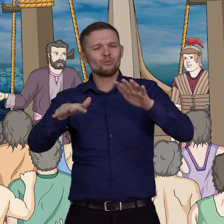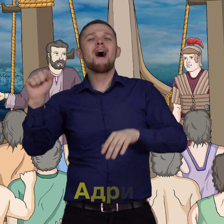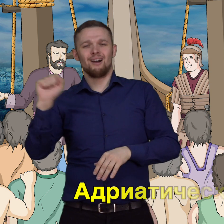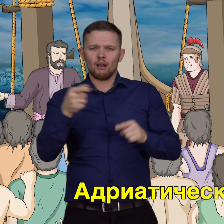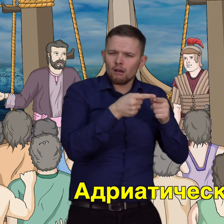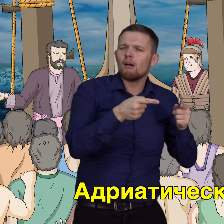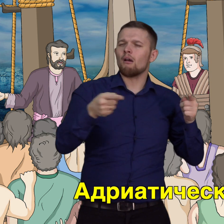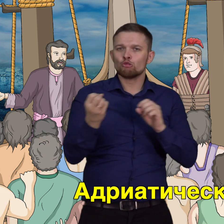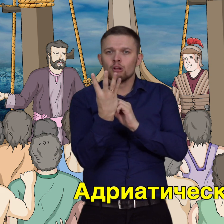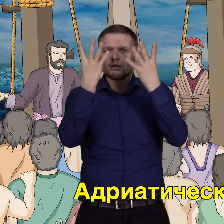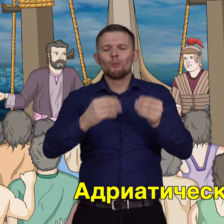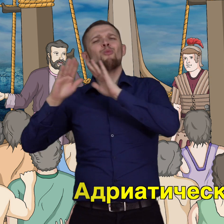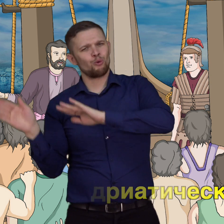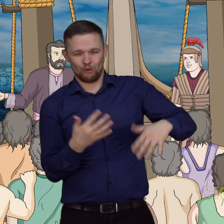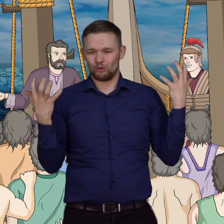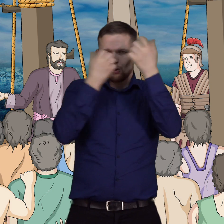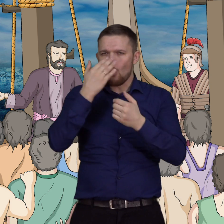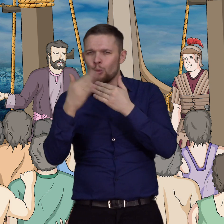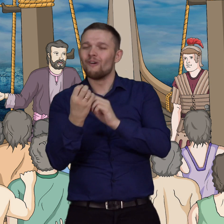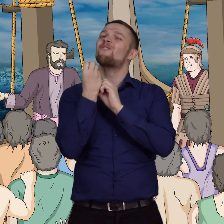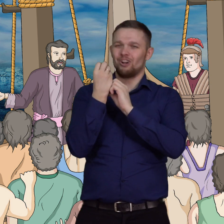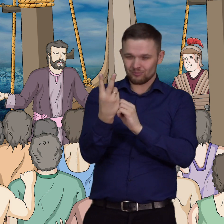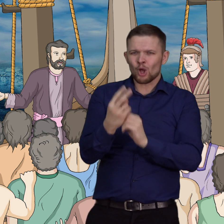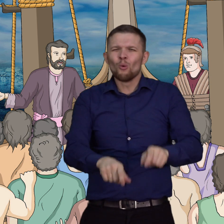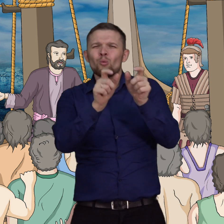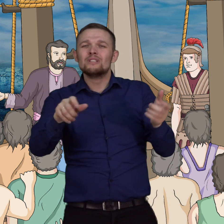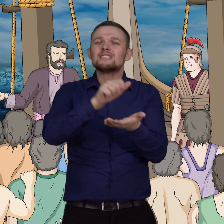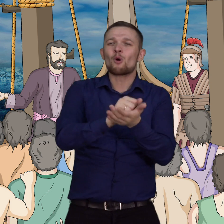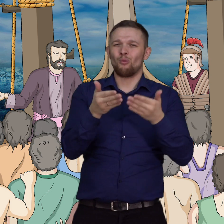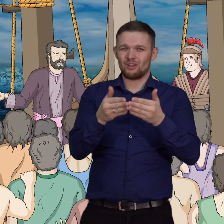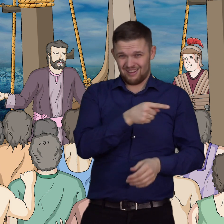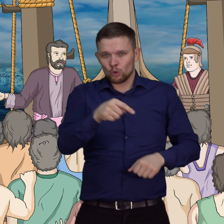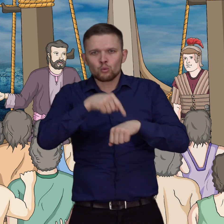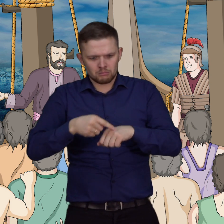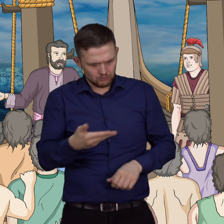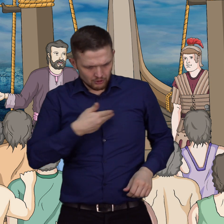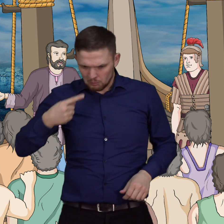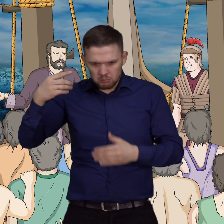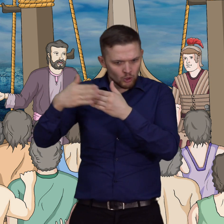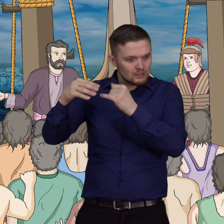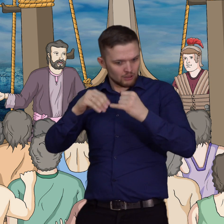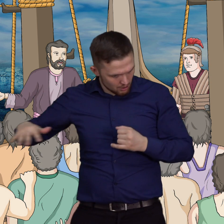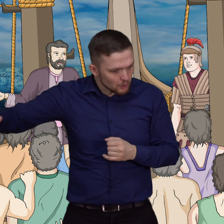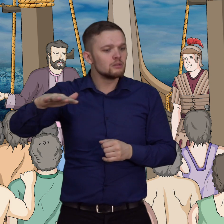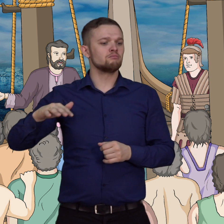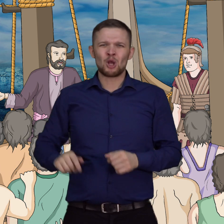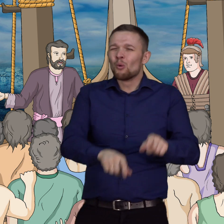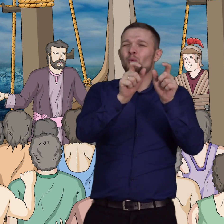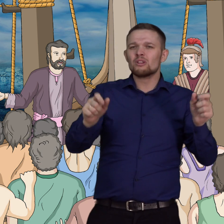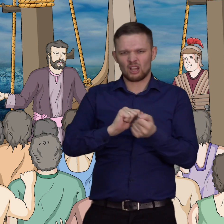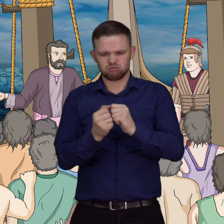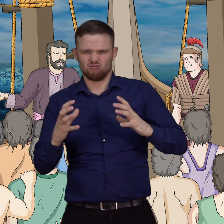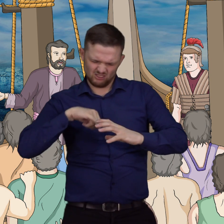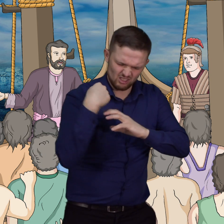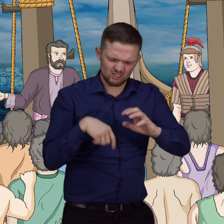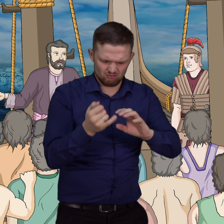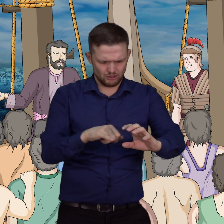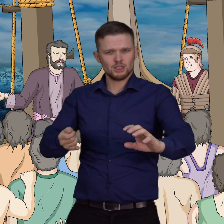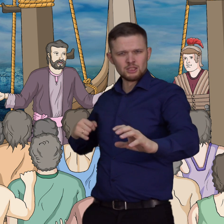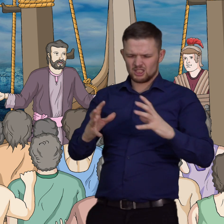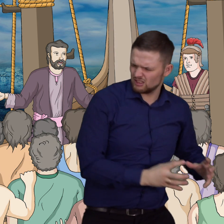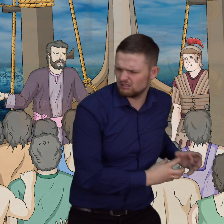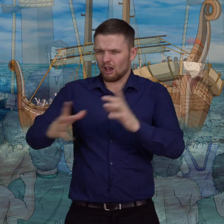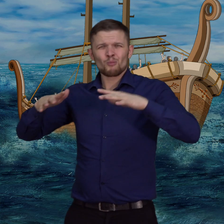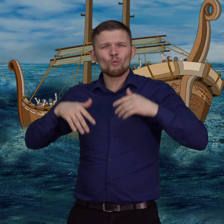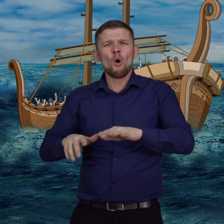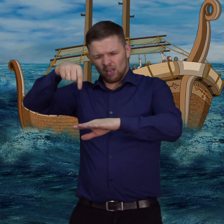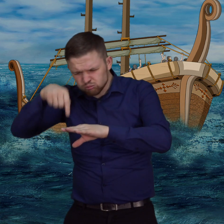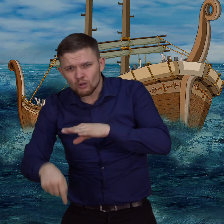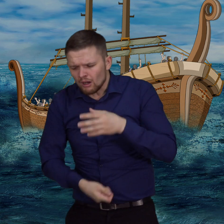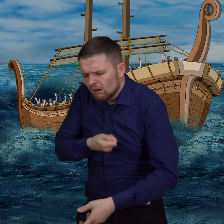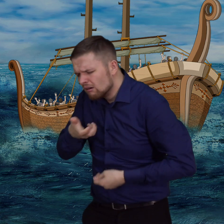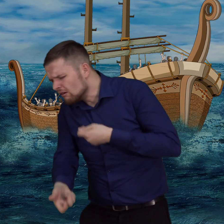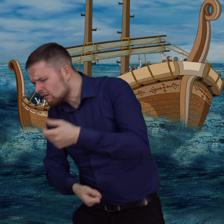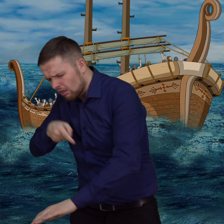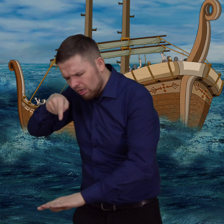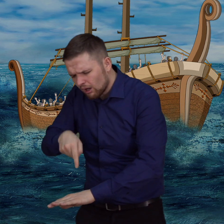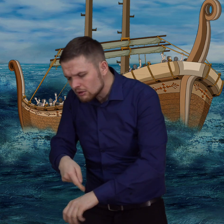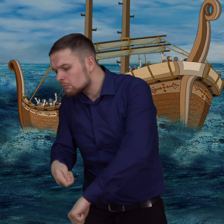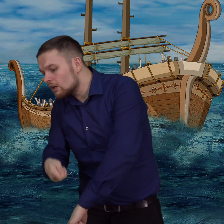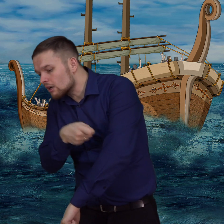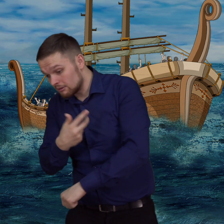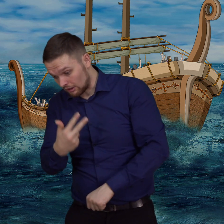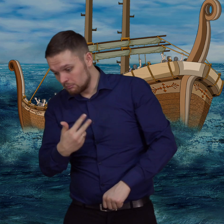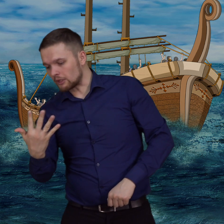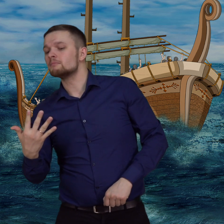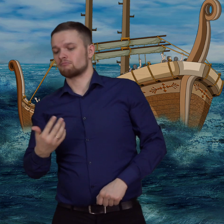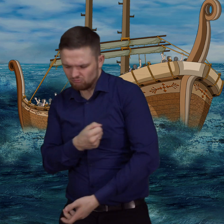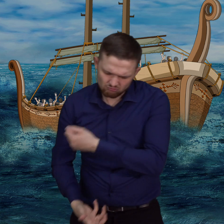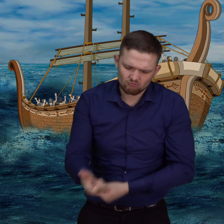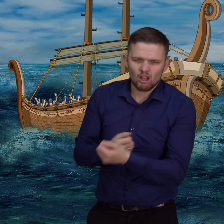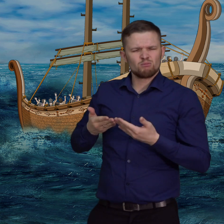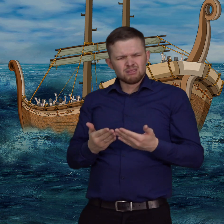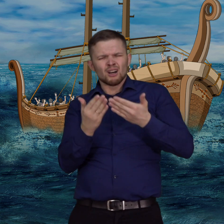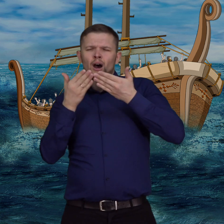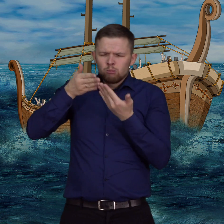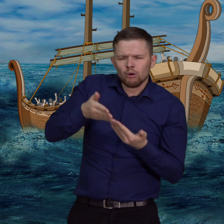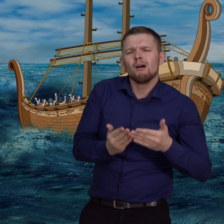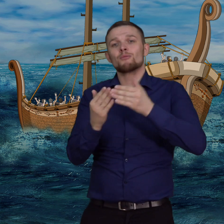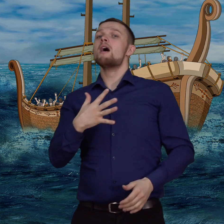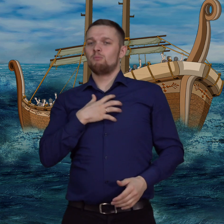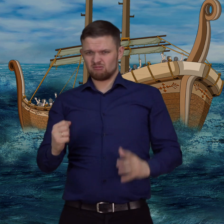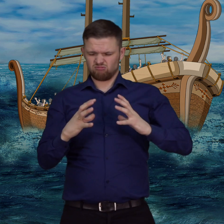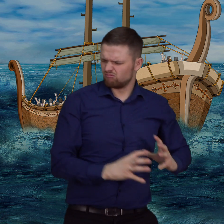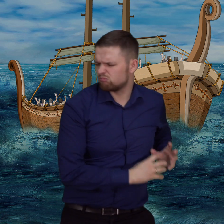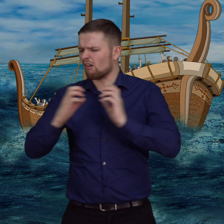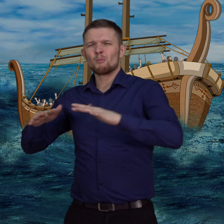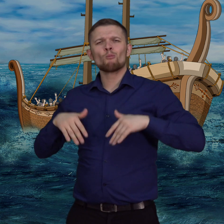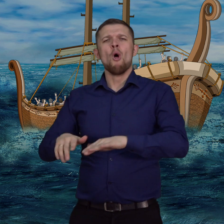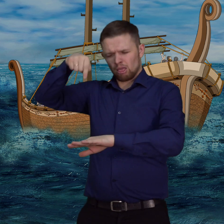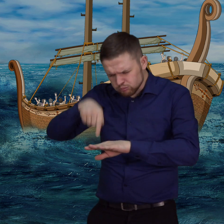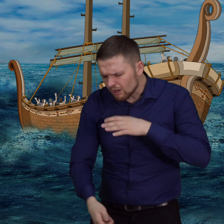On the fourteenth night we were still being driven across the Adriatic Sea. About midnight the sailors sensed they were approaching land.